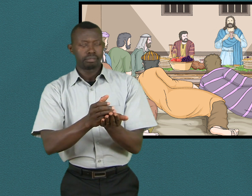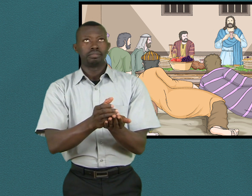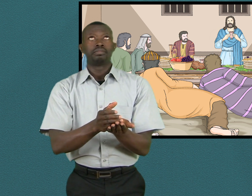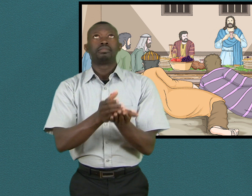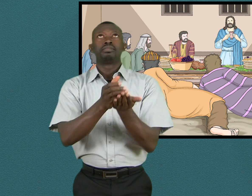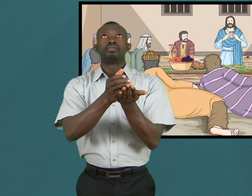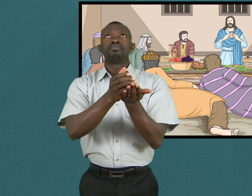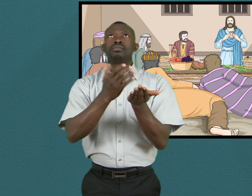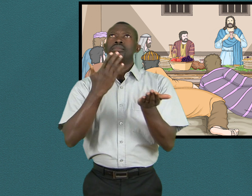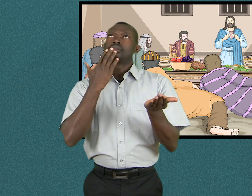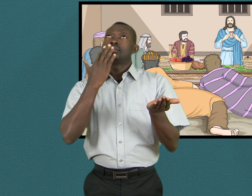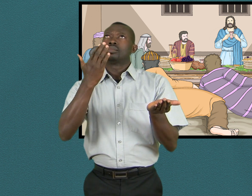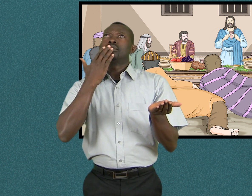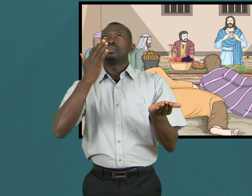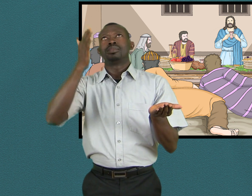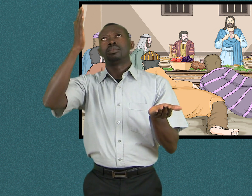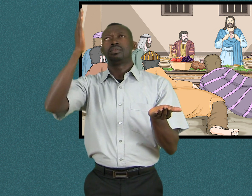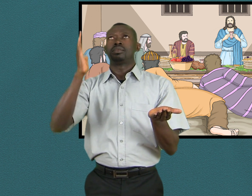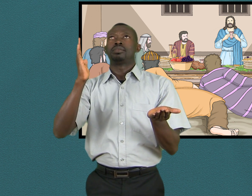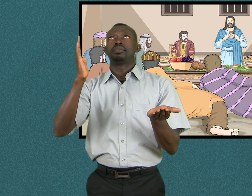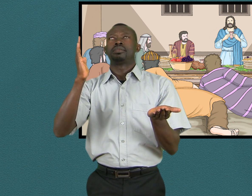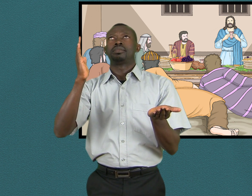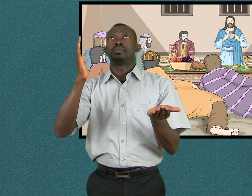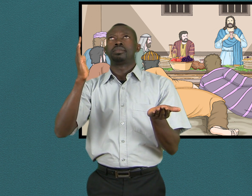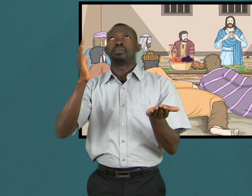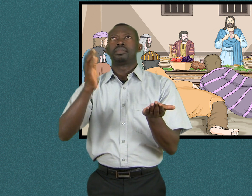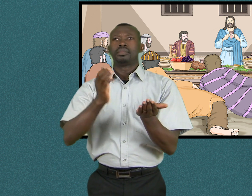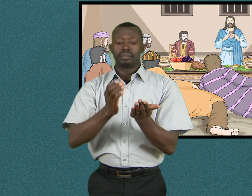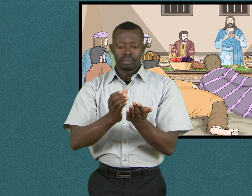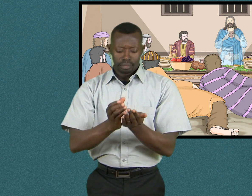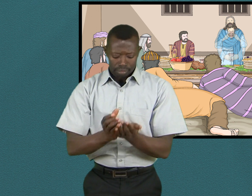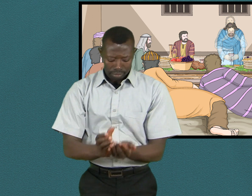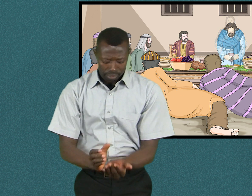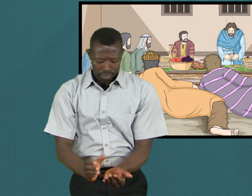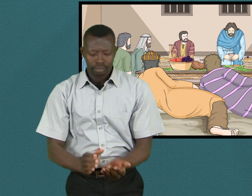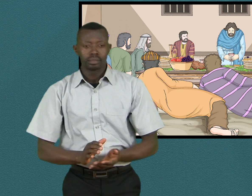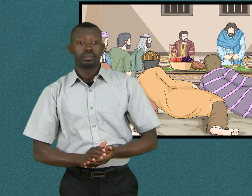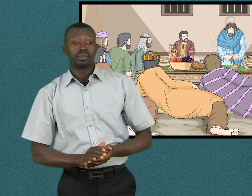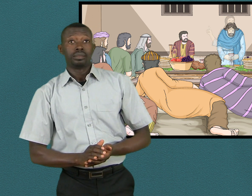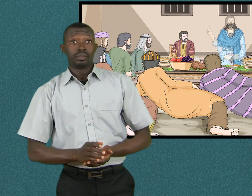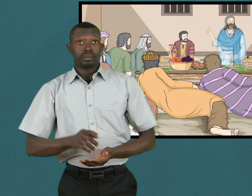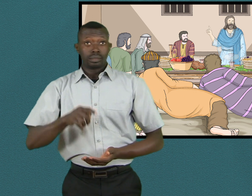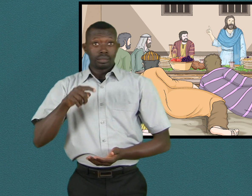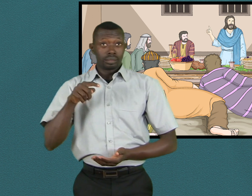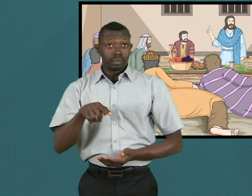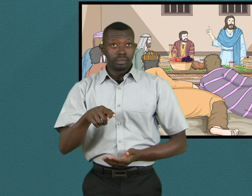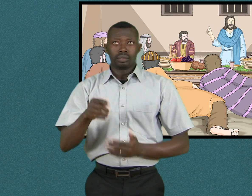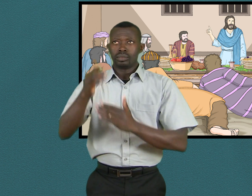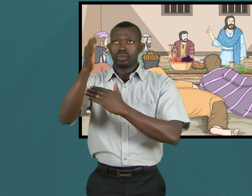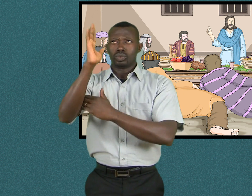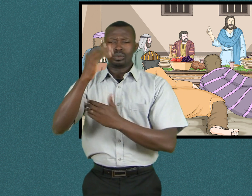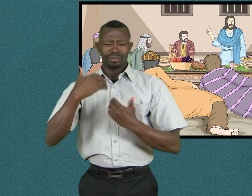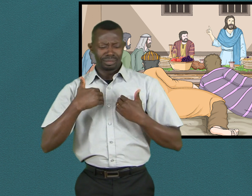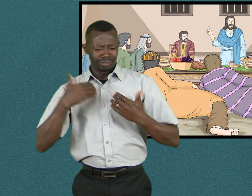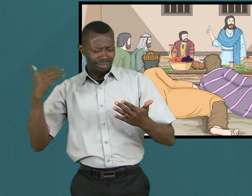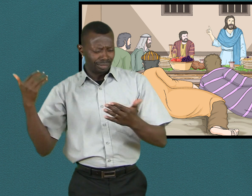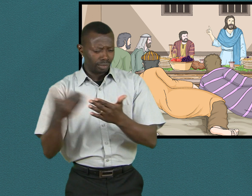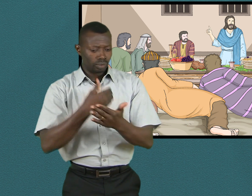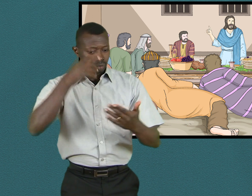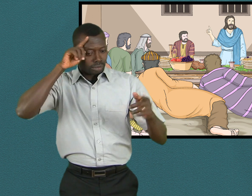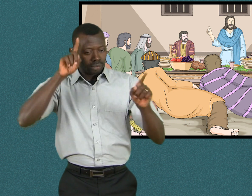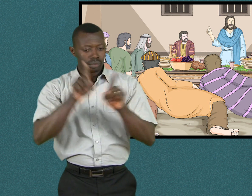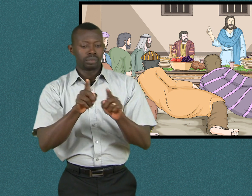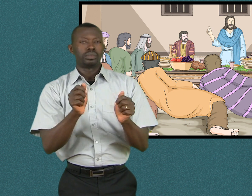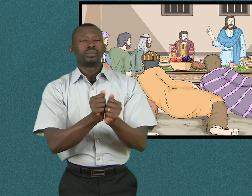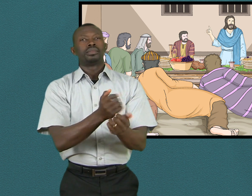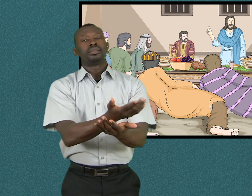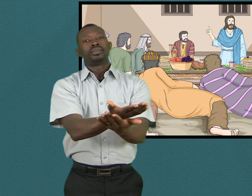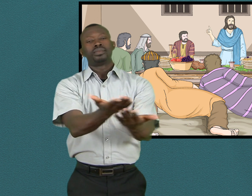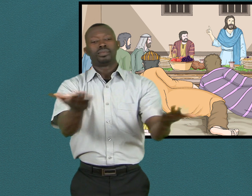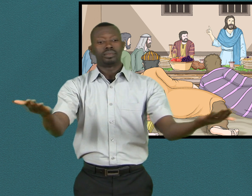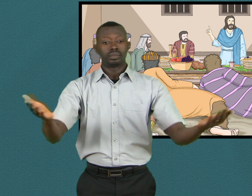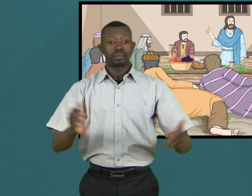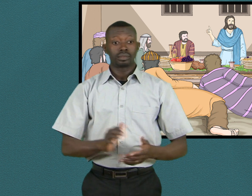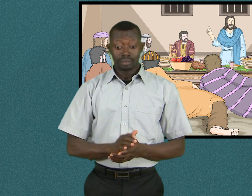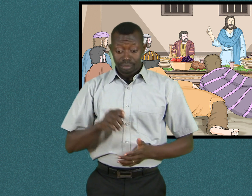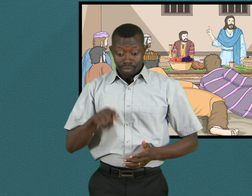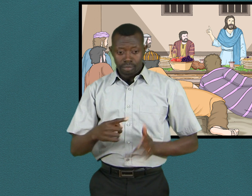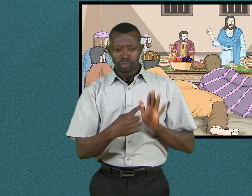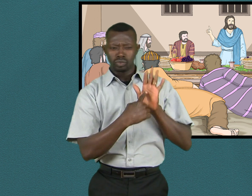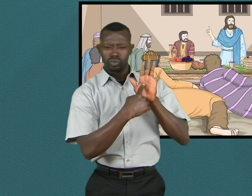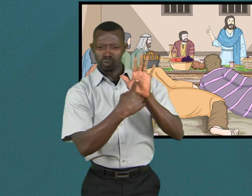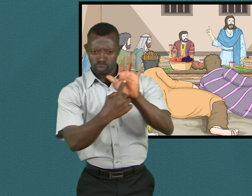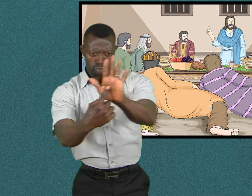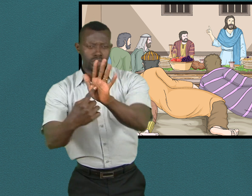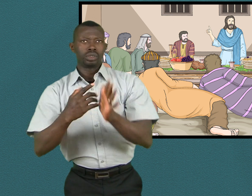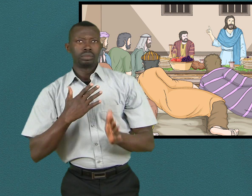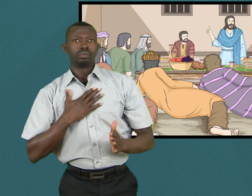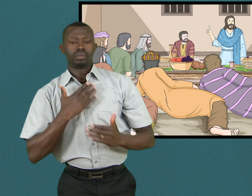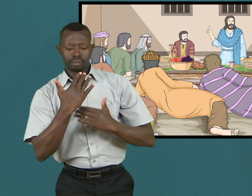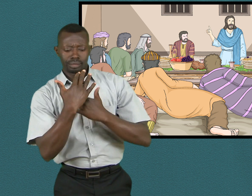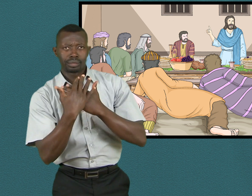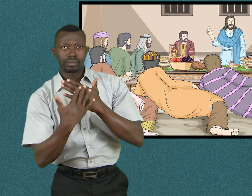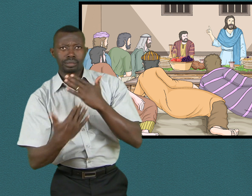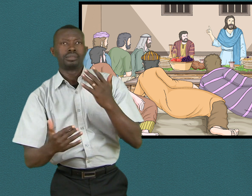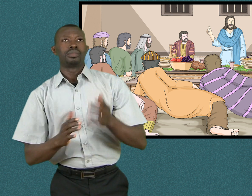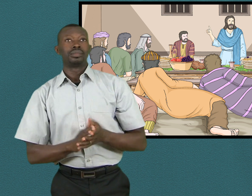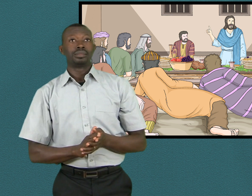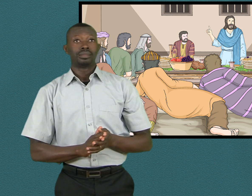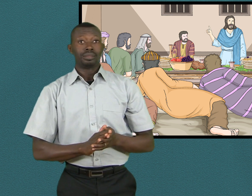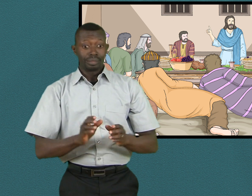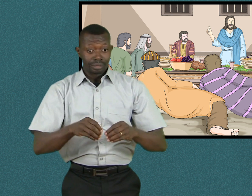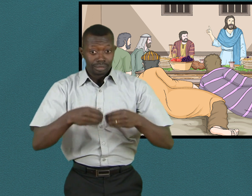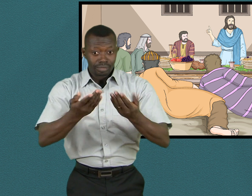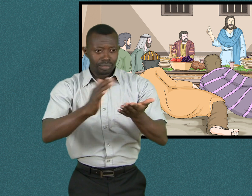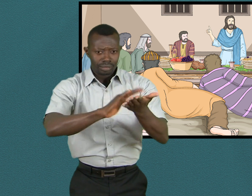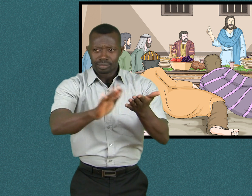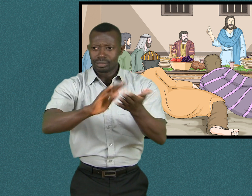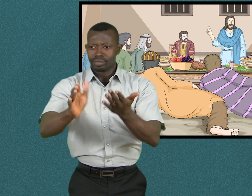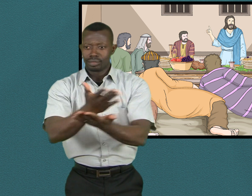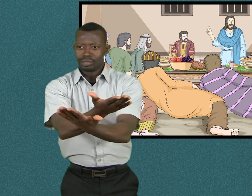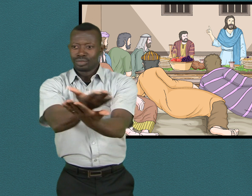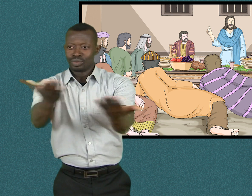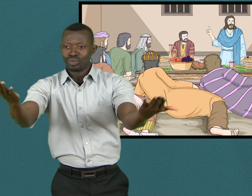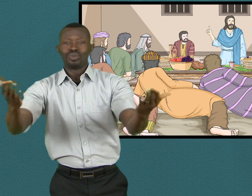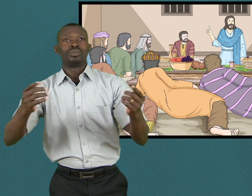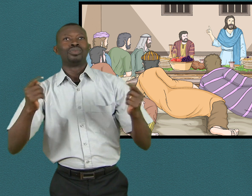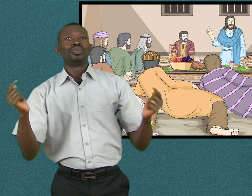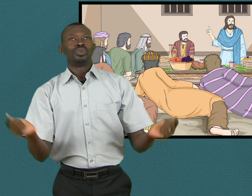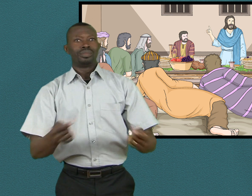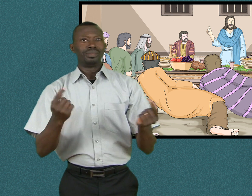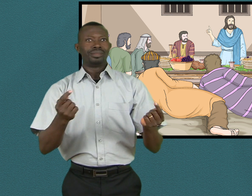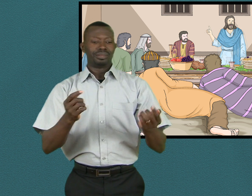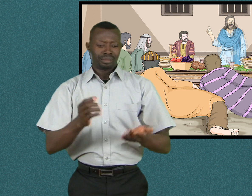Then He took the cup, gave thanks, and gave it to them, saying, “Drink from it, all of you.